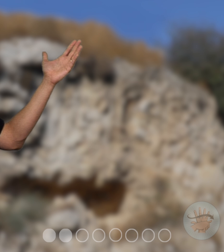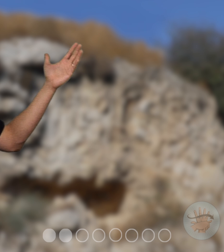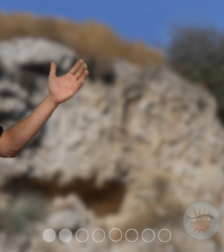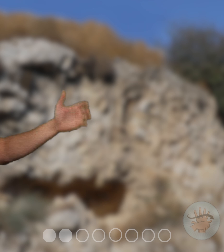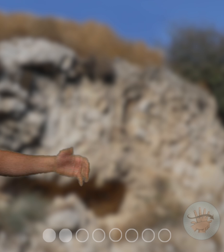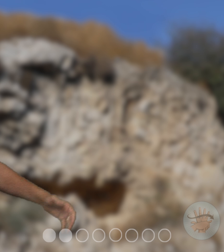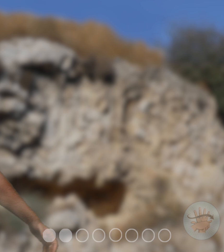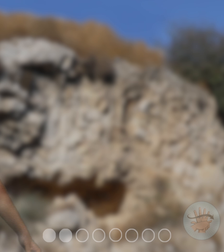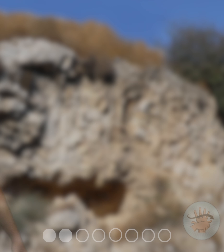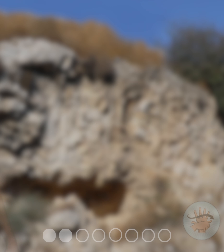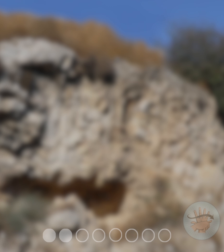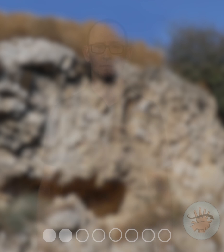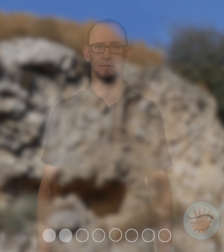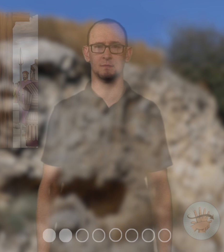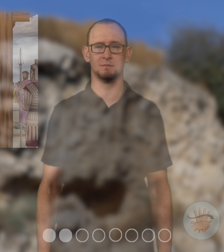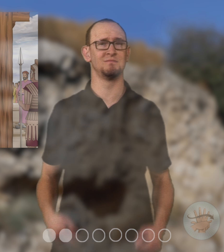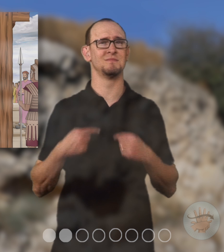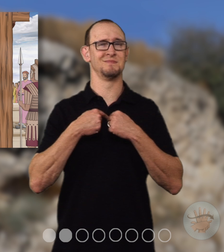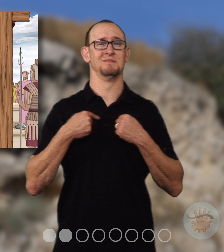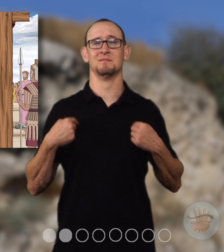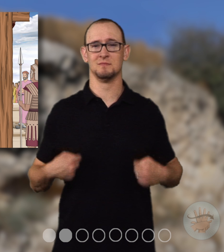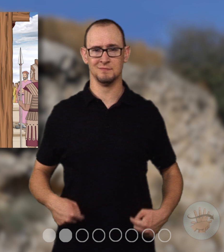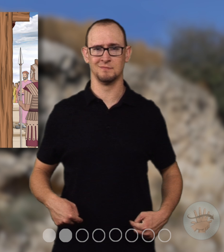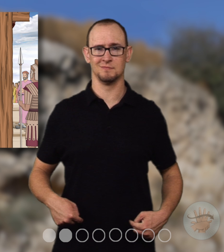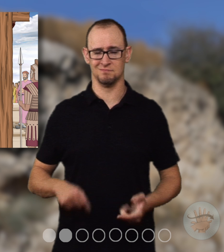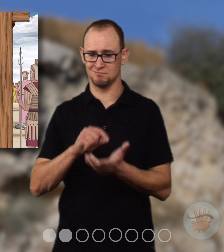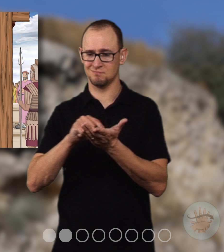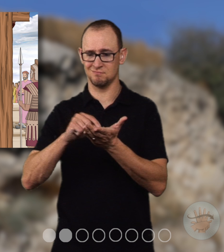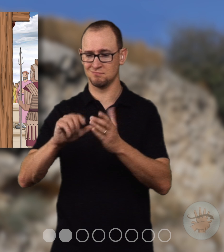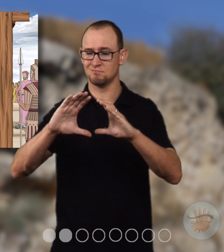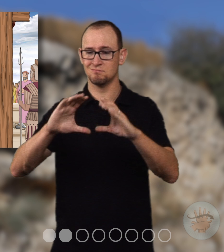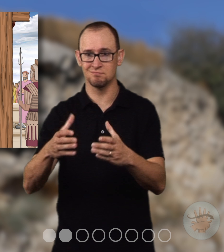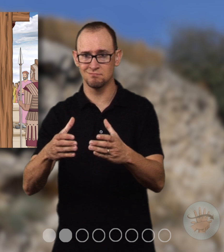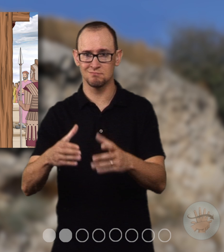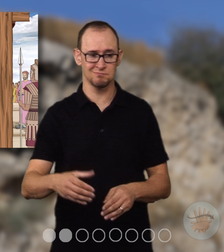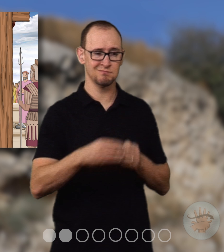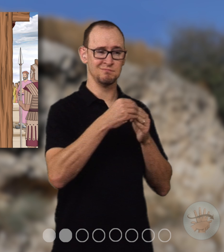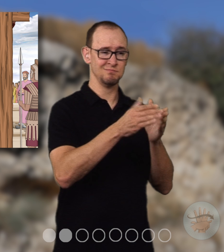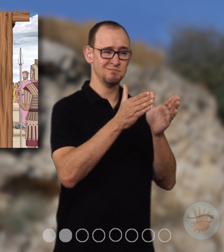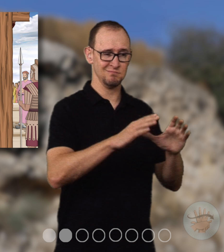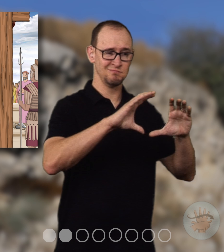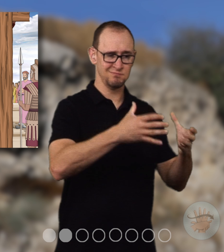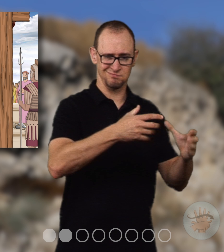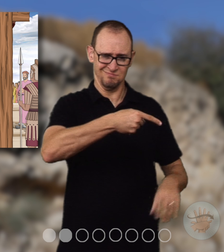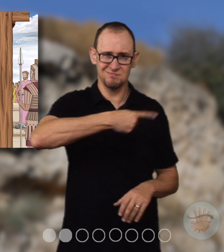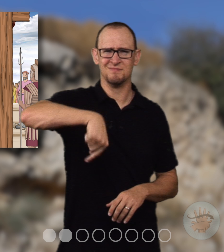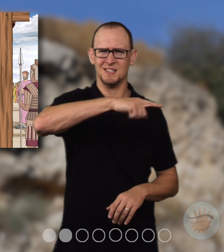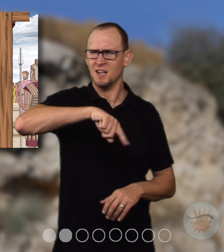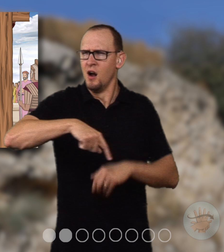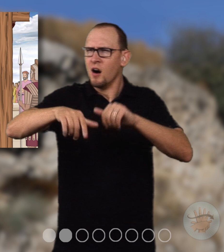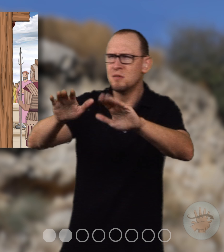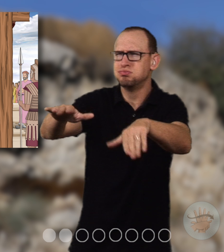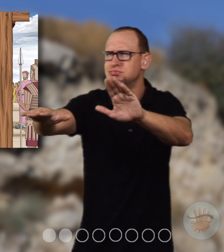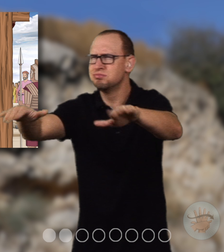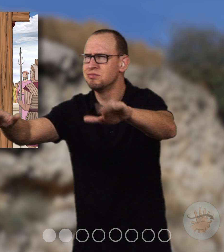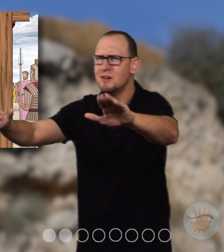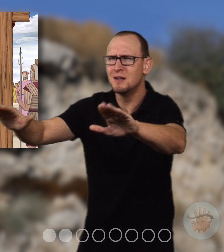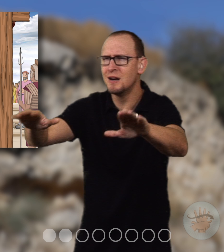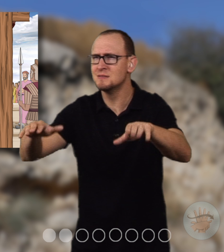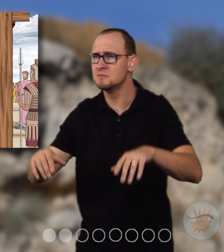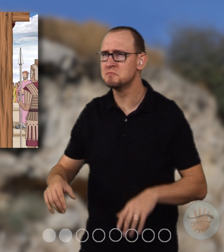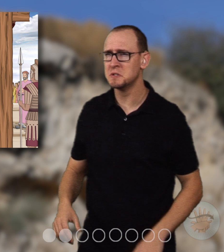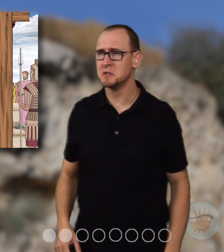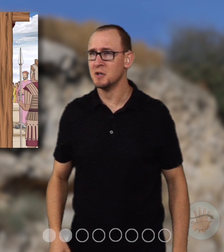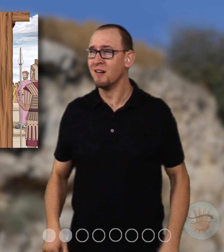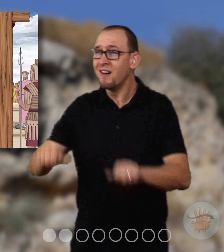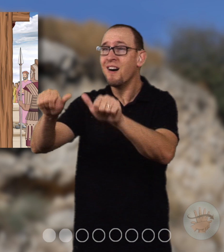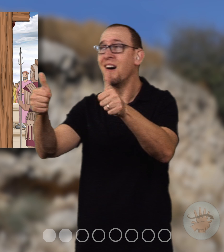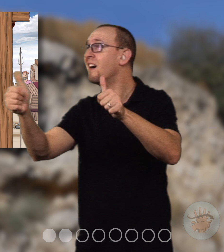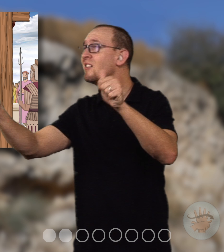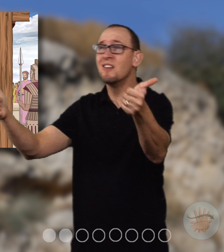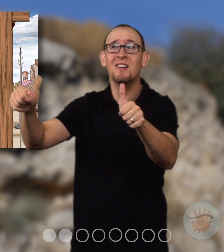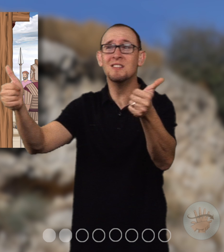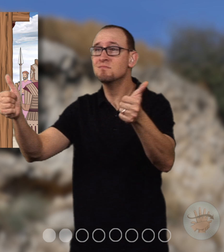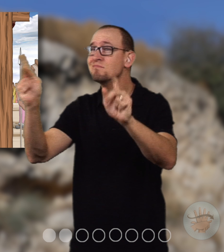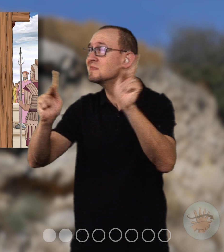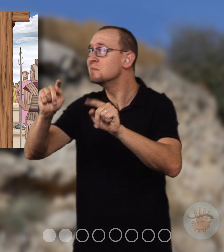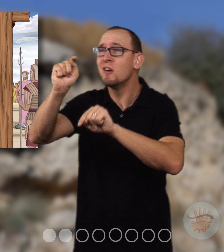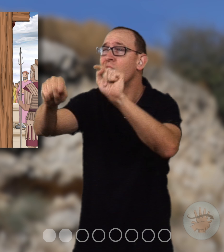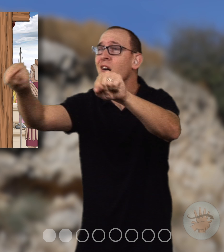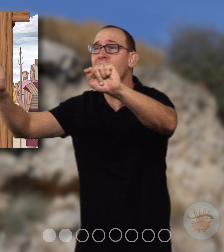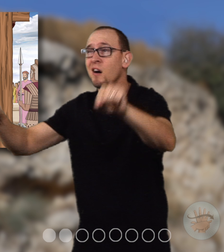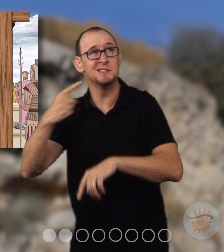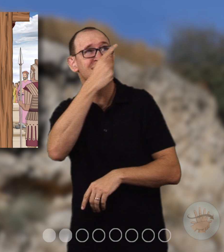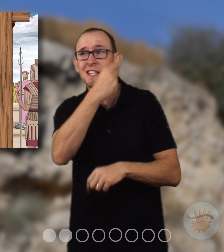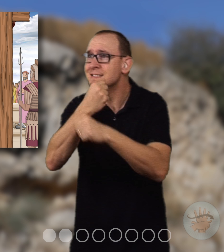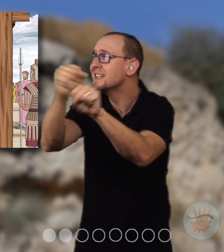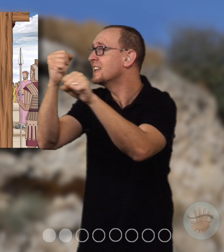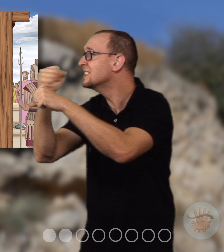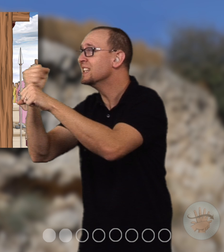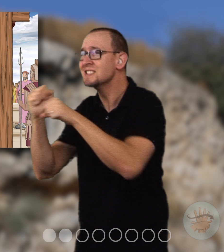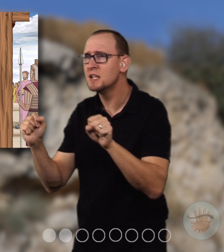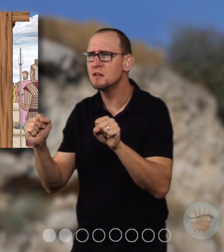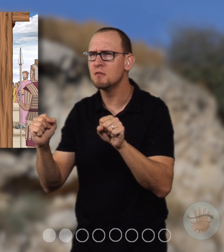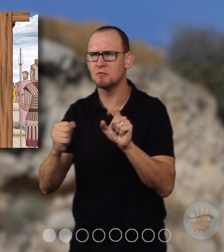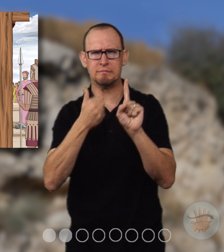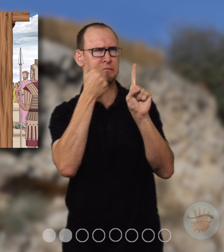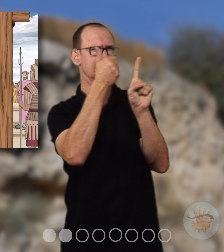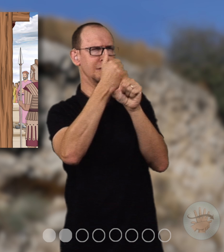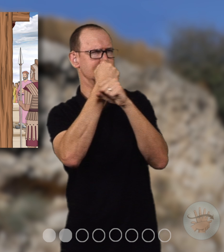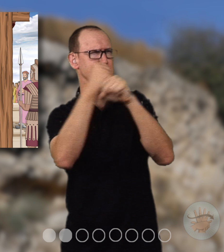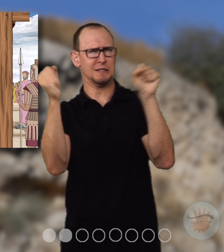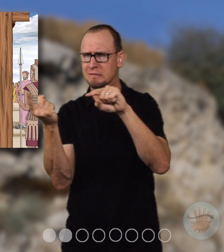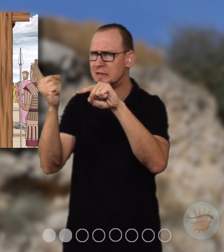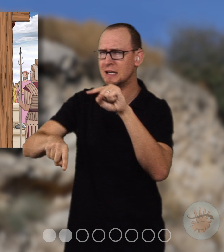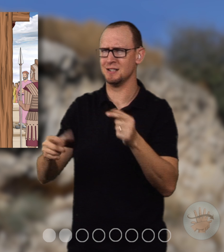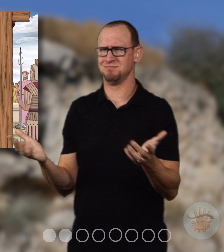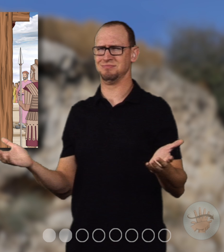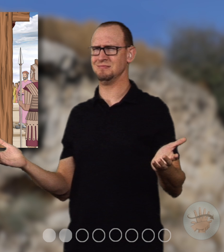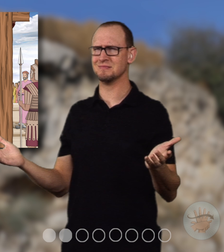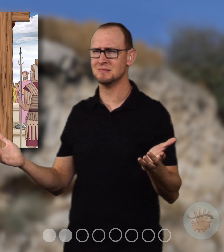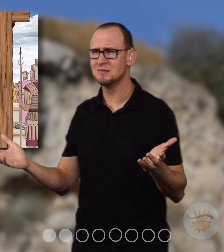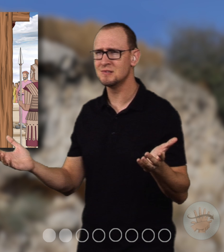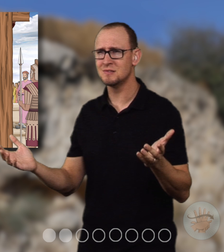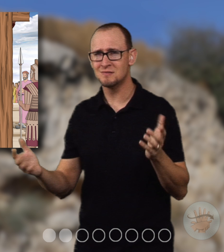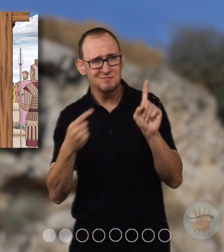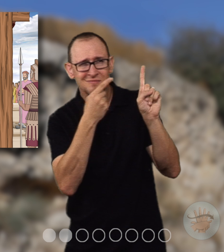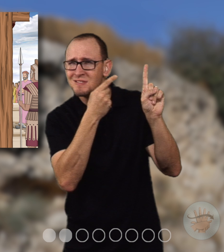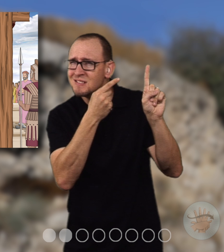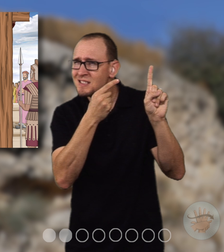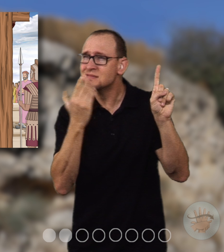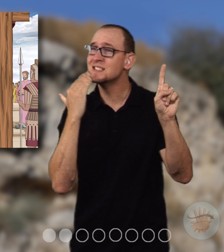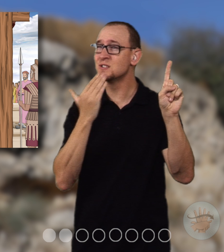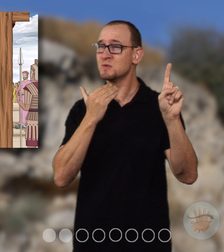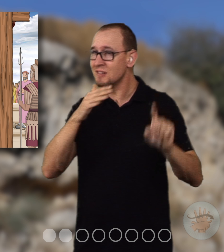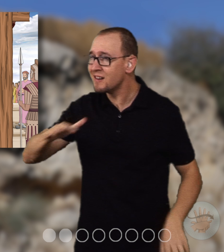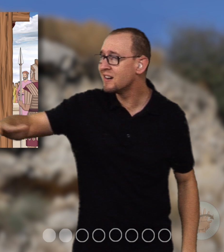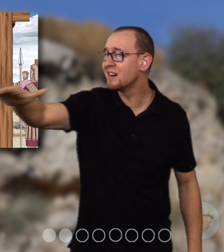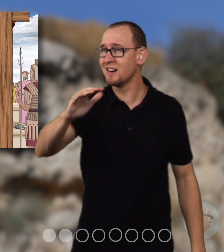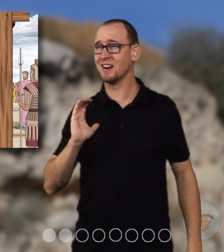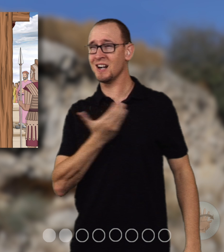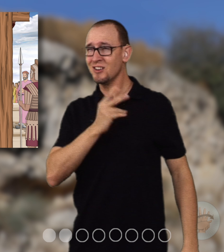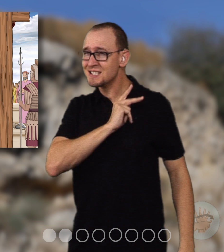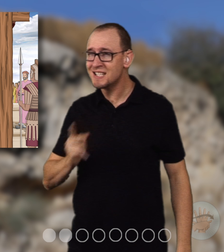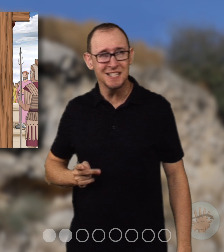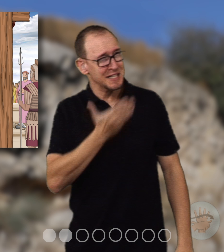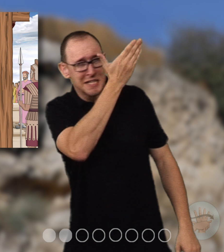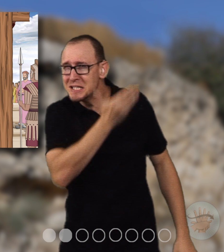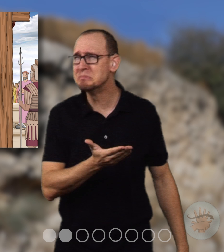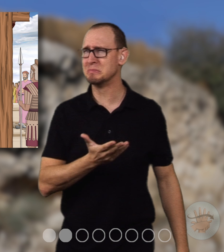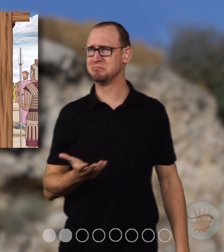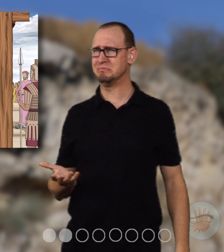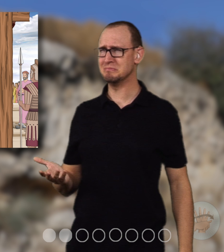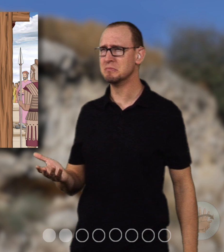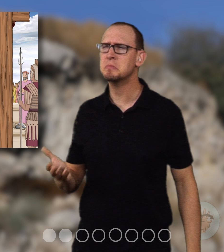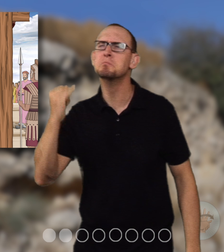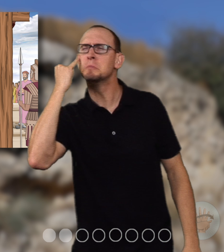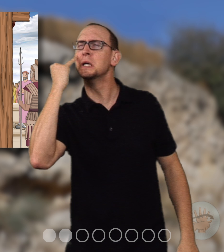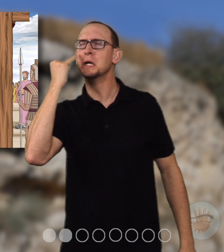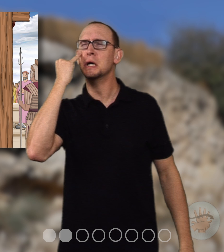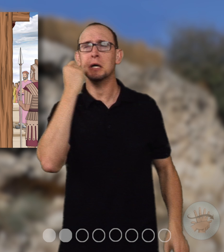In the same way, the chief priests, scribes, and elders mocked Him, saying, “He saved others, but He cannot save Himself.